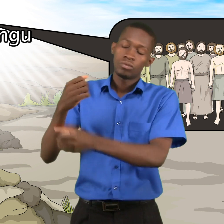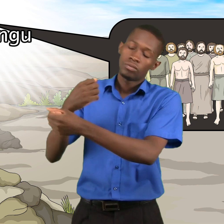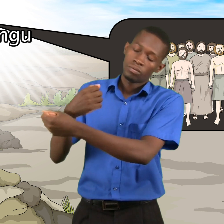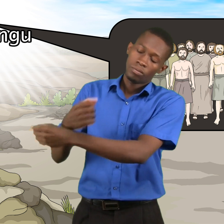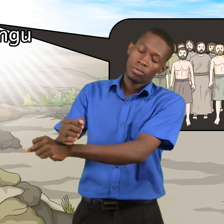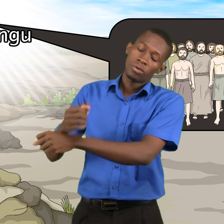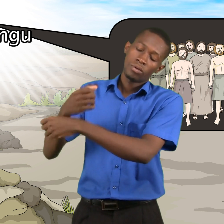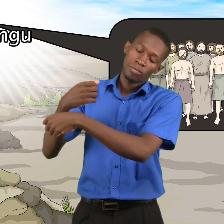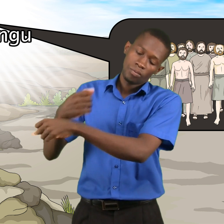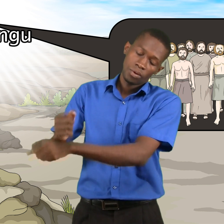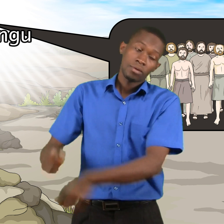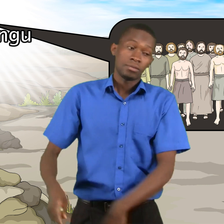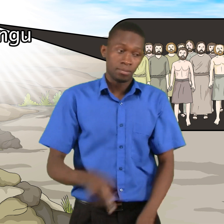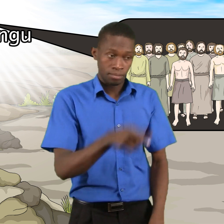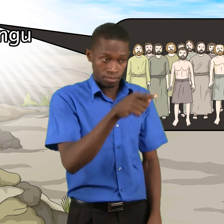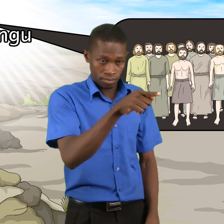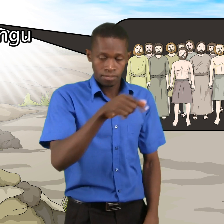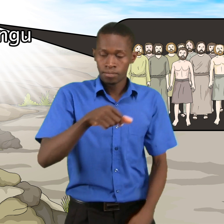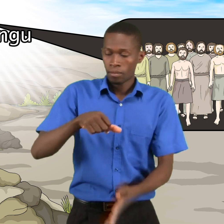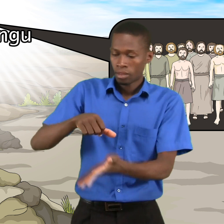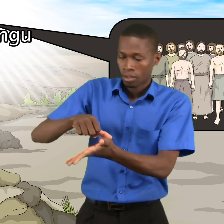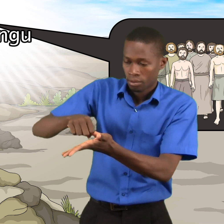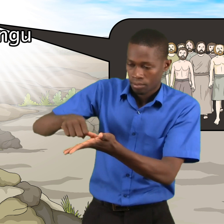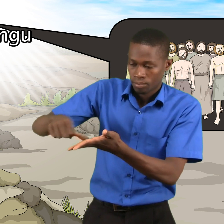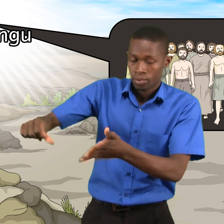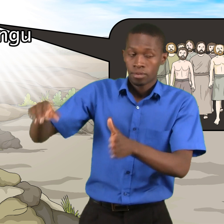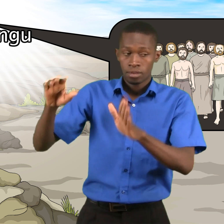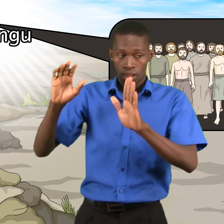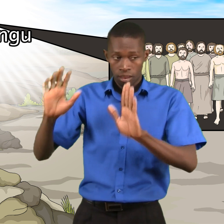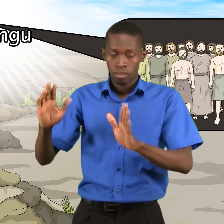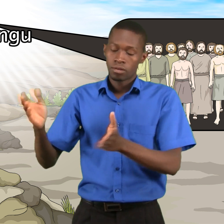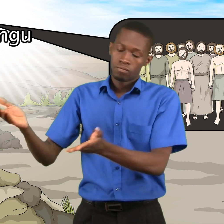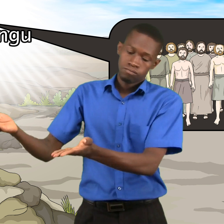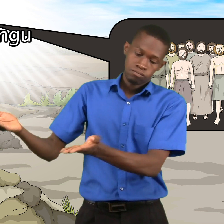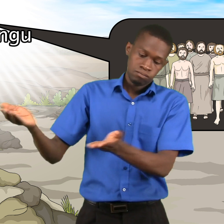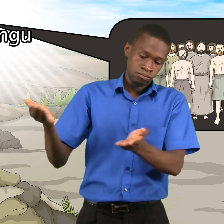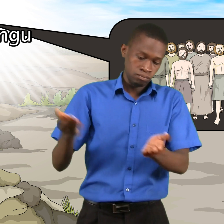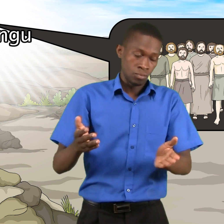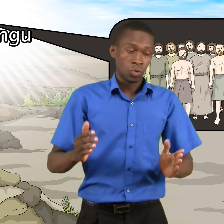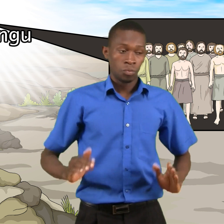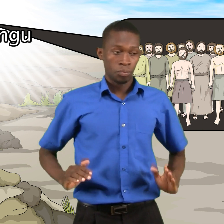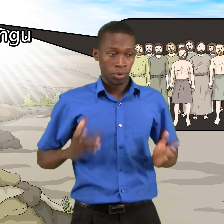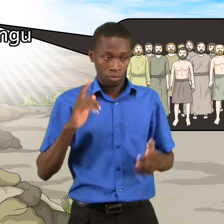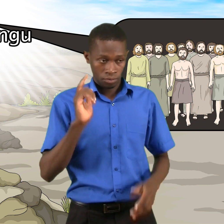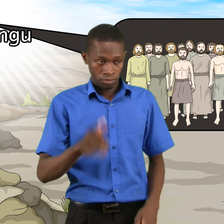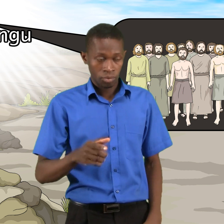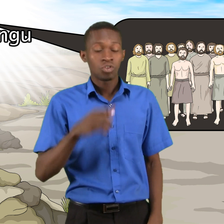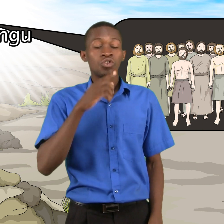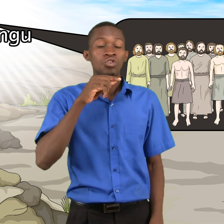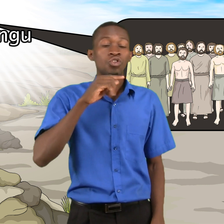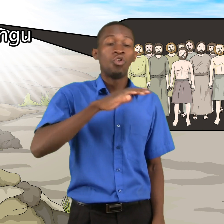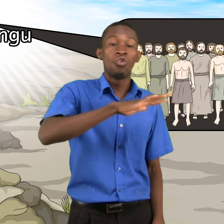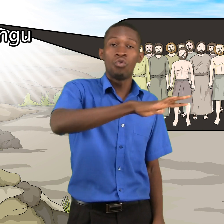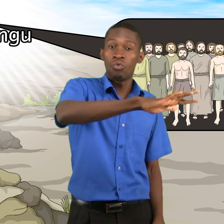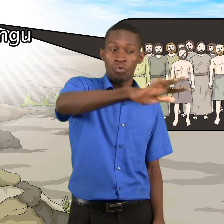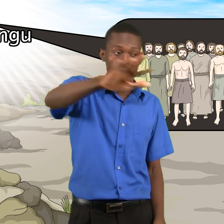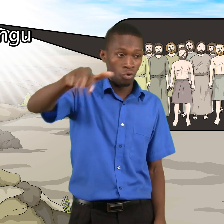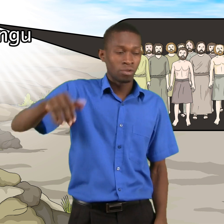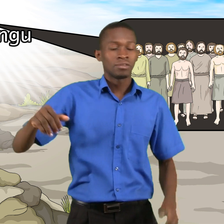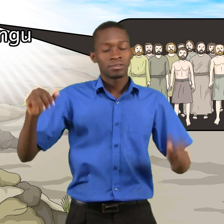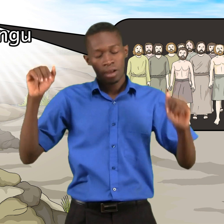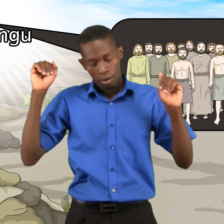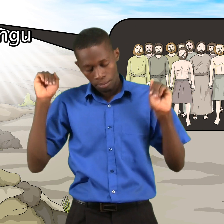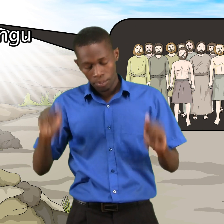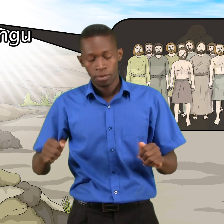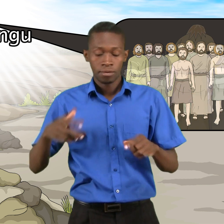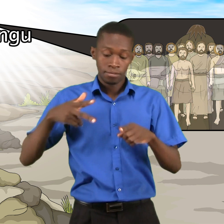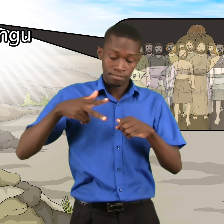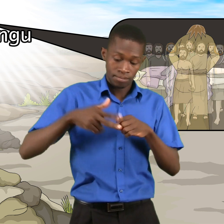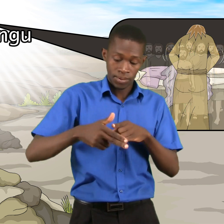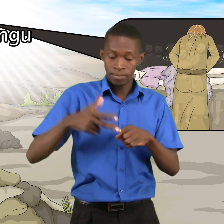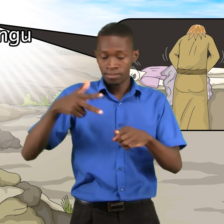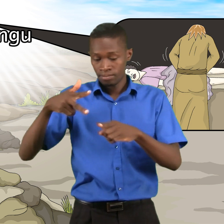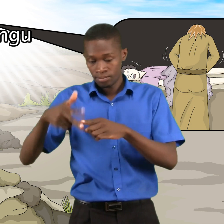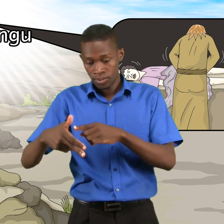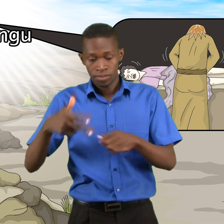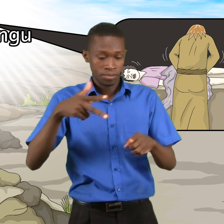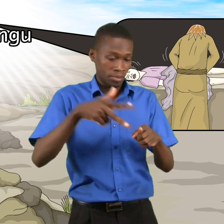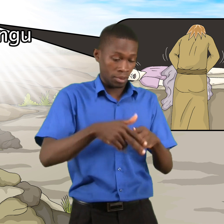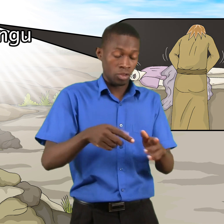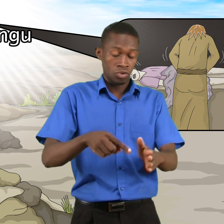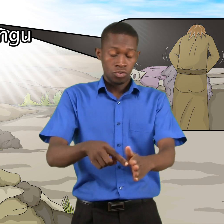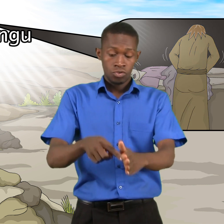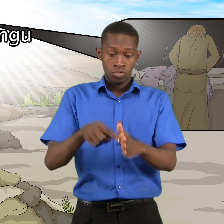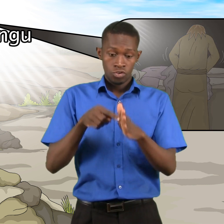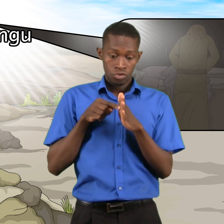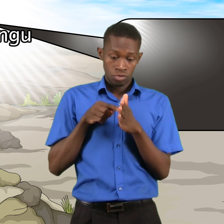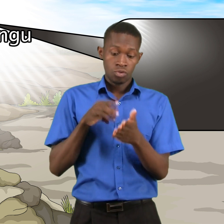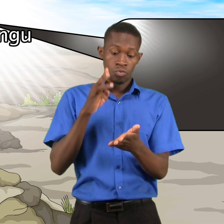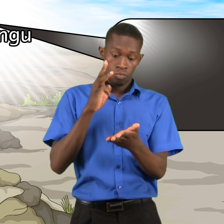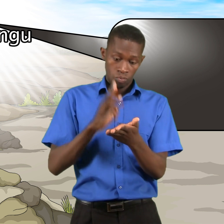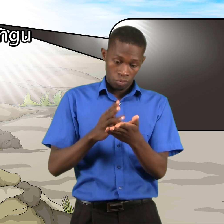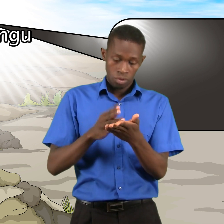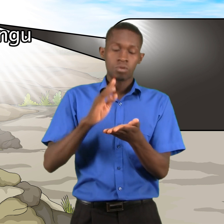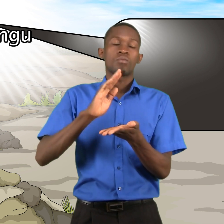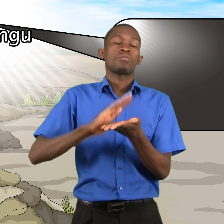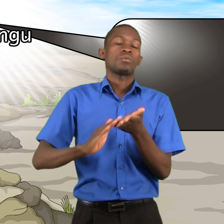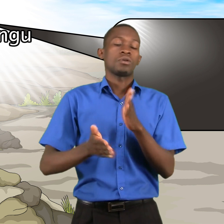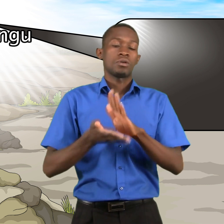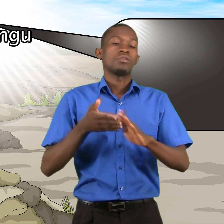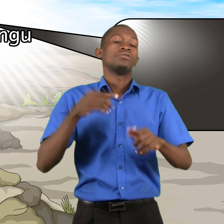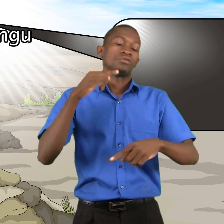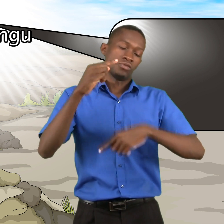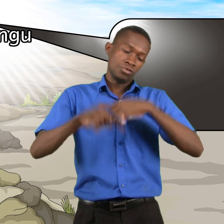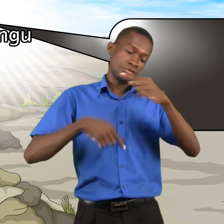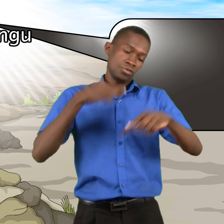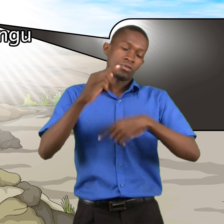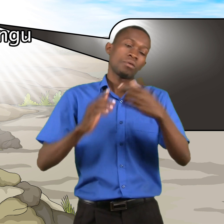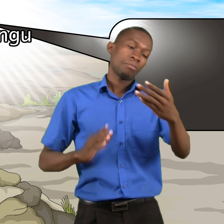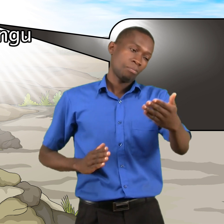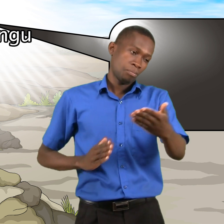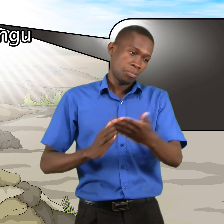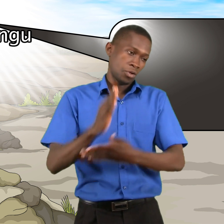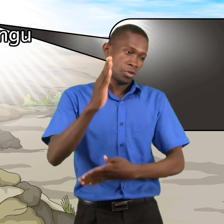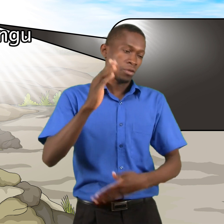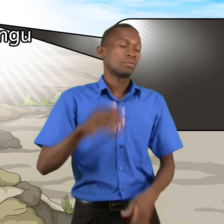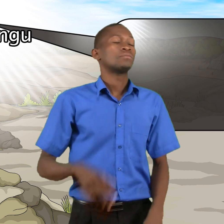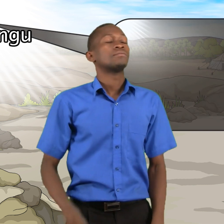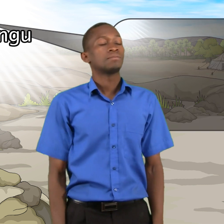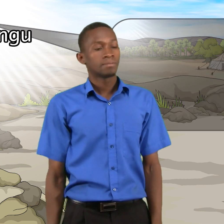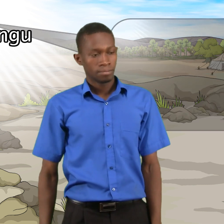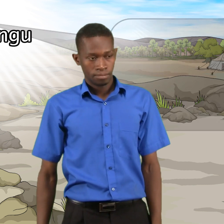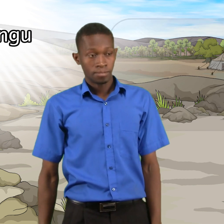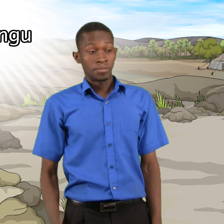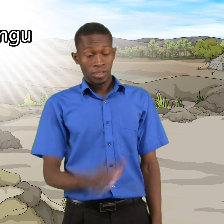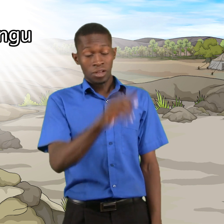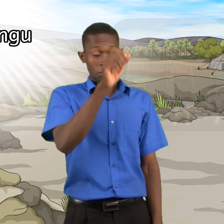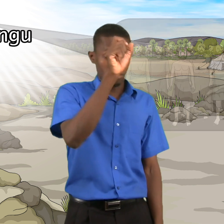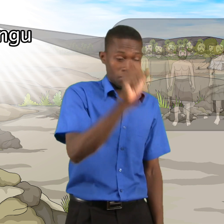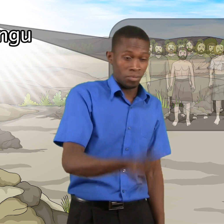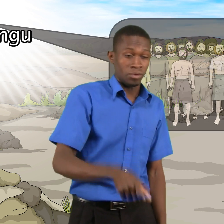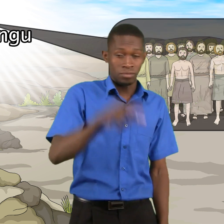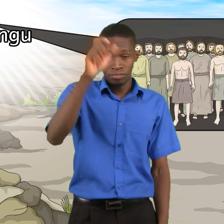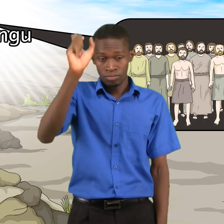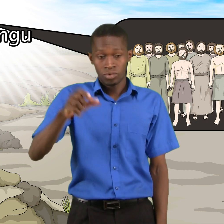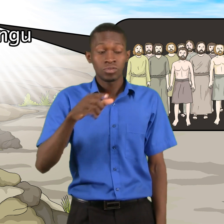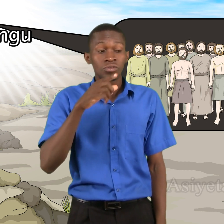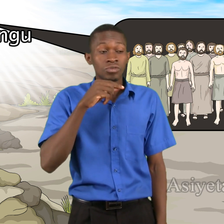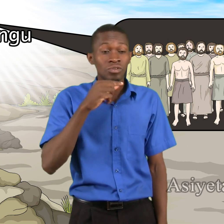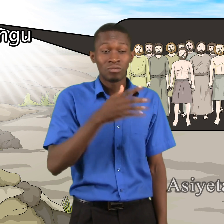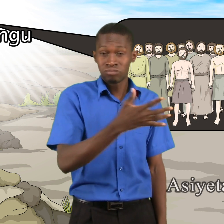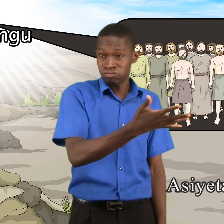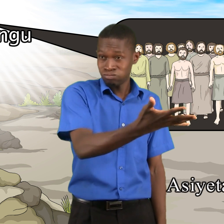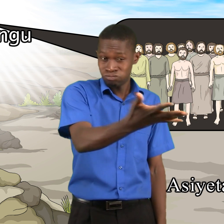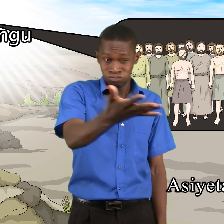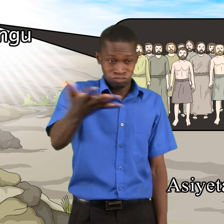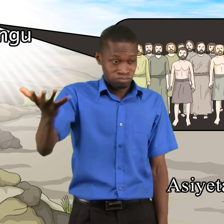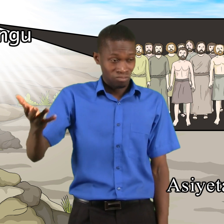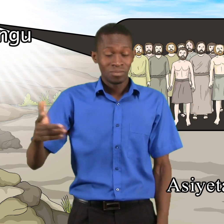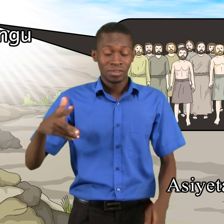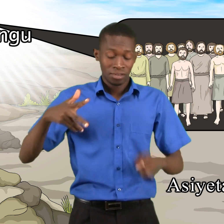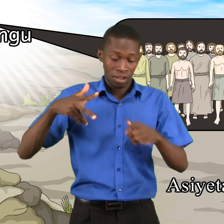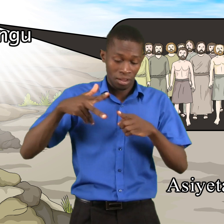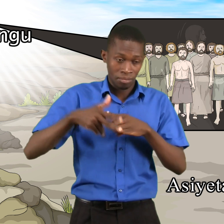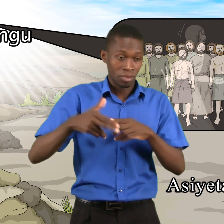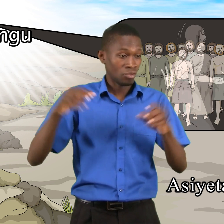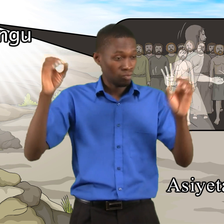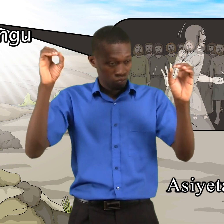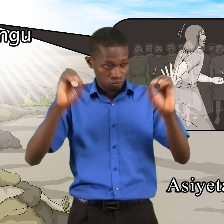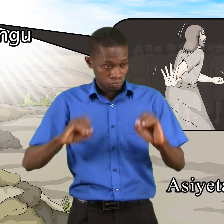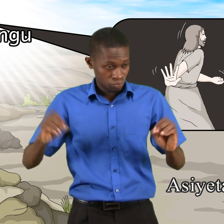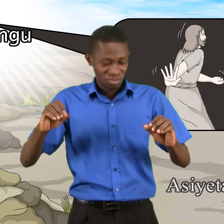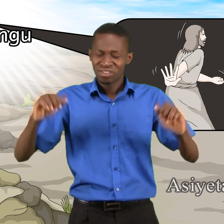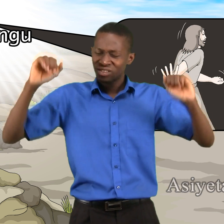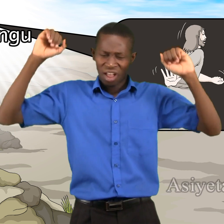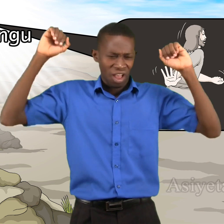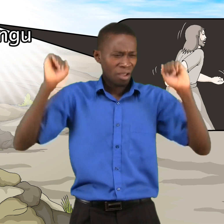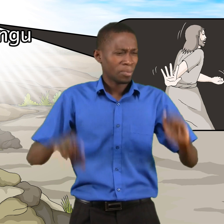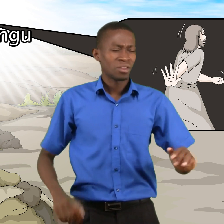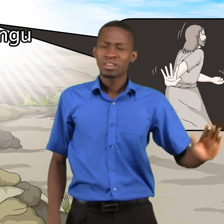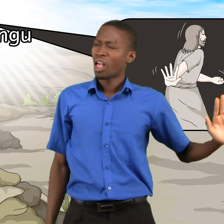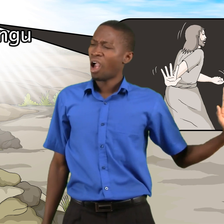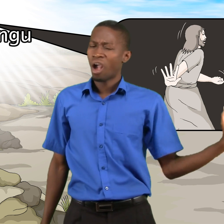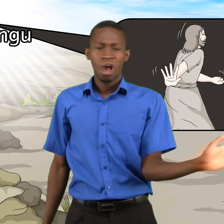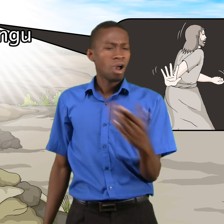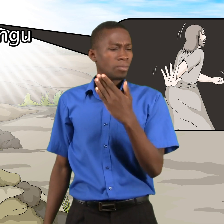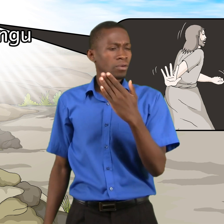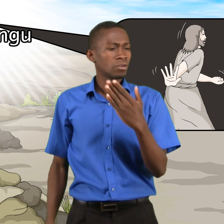Whether they are born in your household or purchased, they must be circumcised. My covenant in your flesh will be an everlasting covenant.